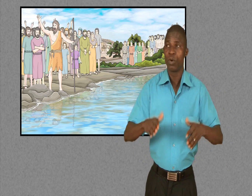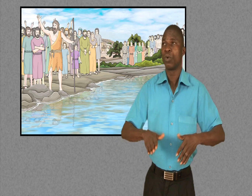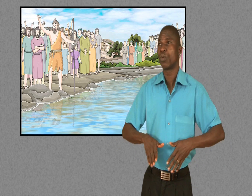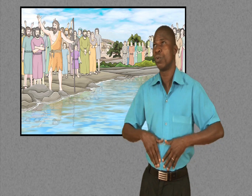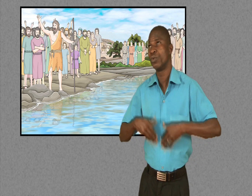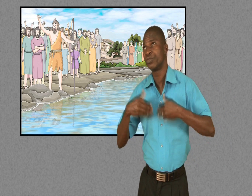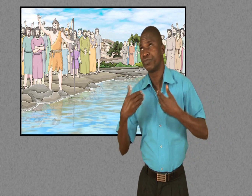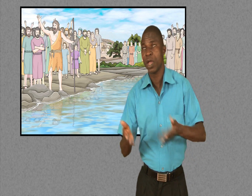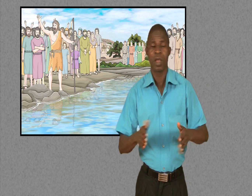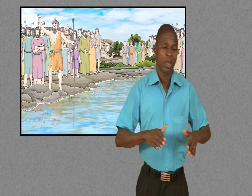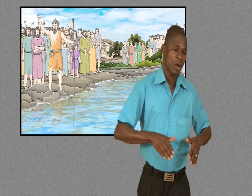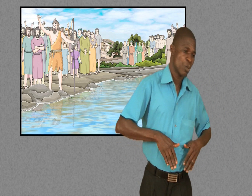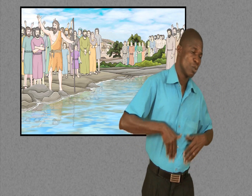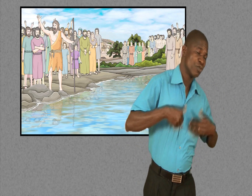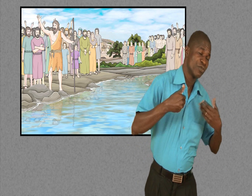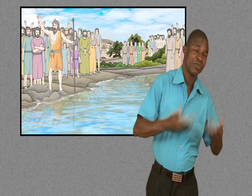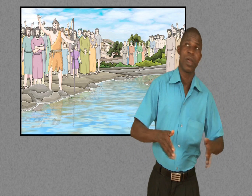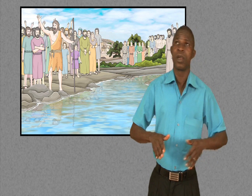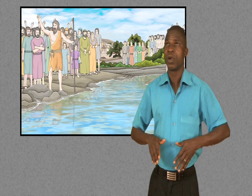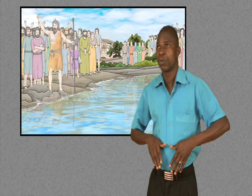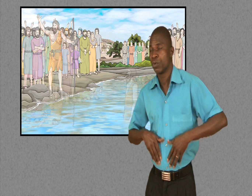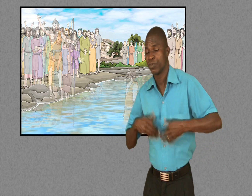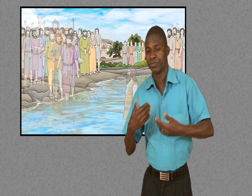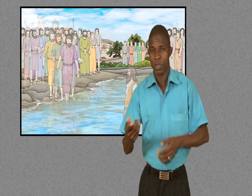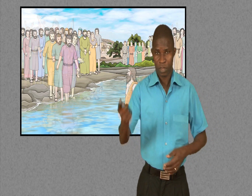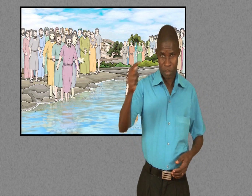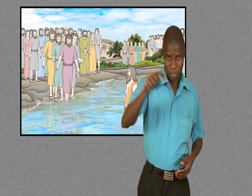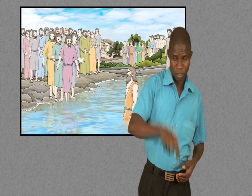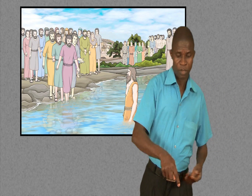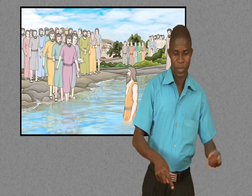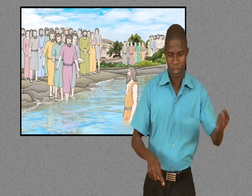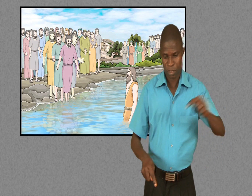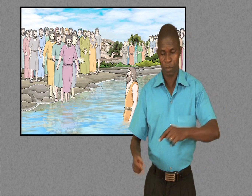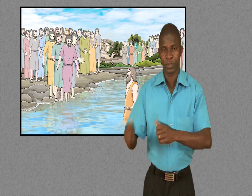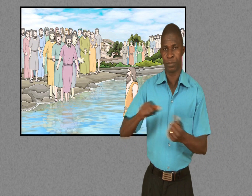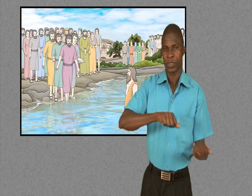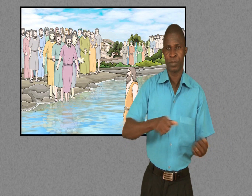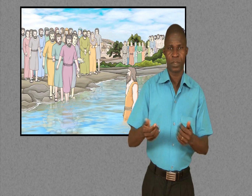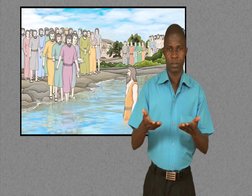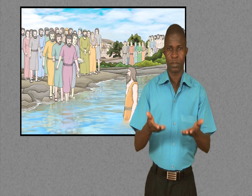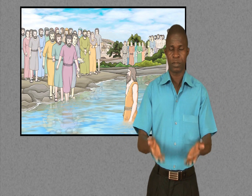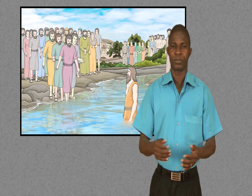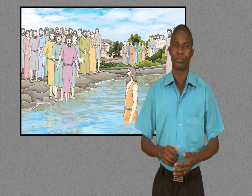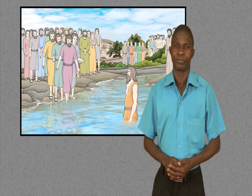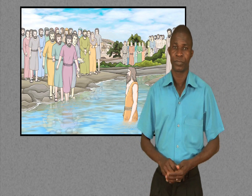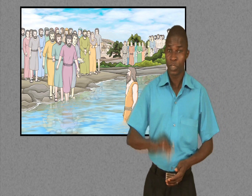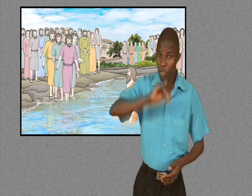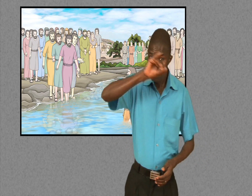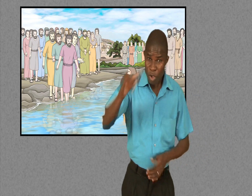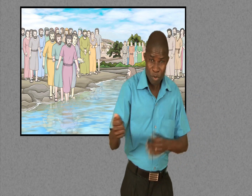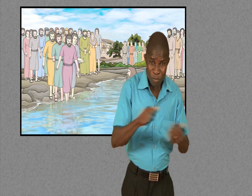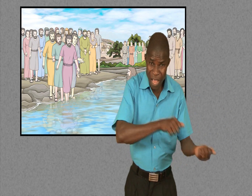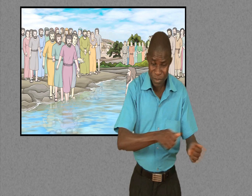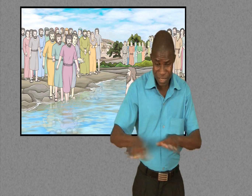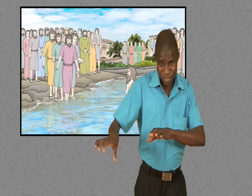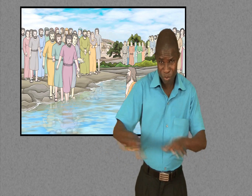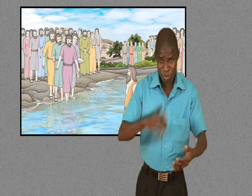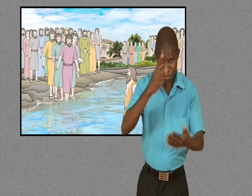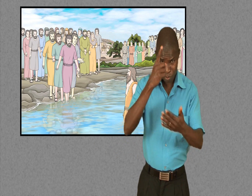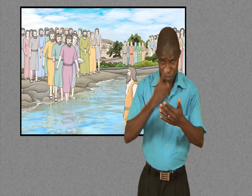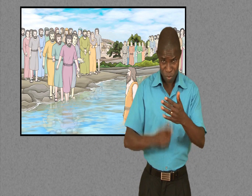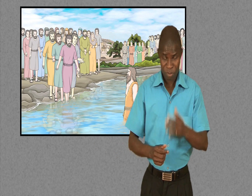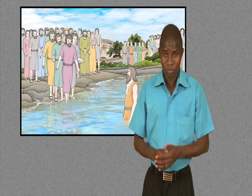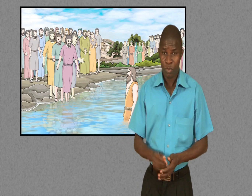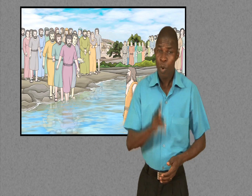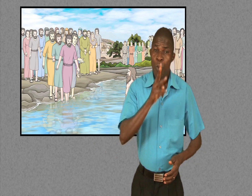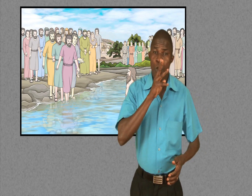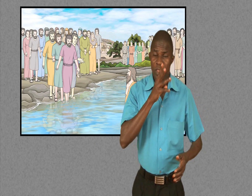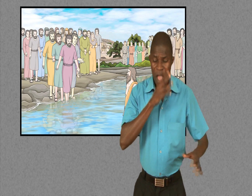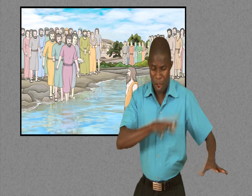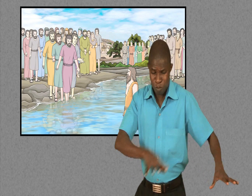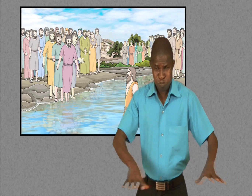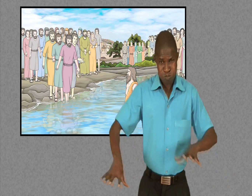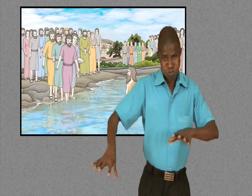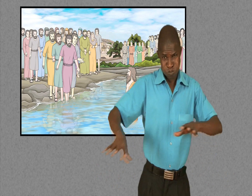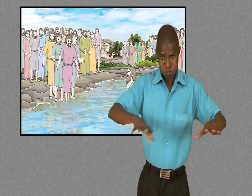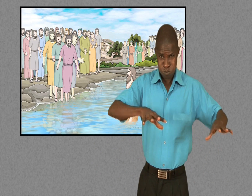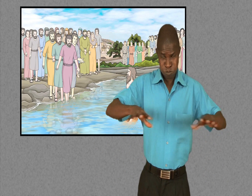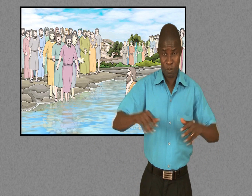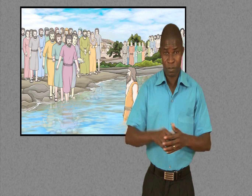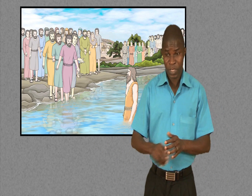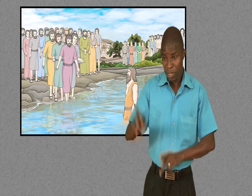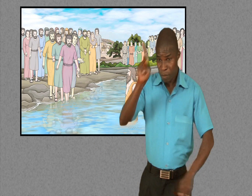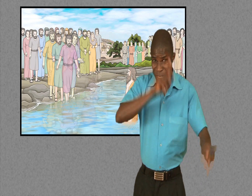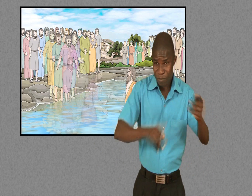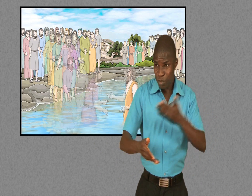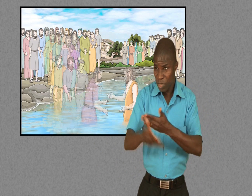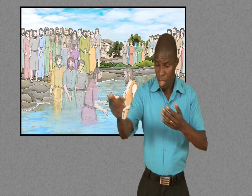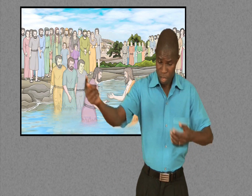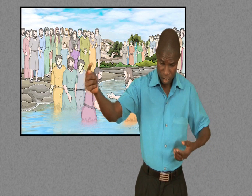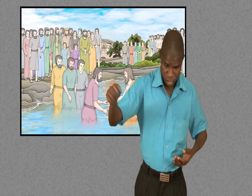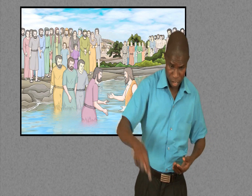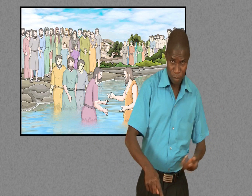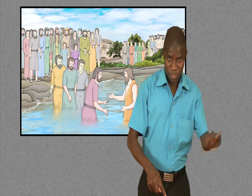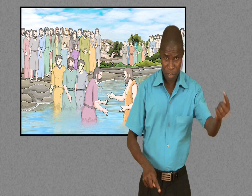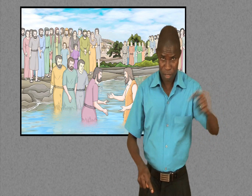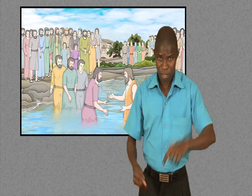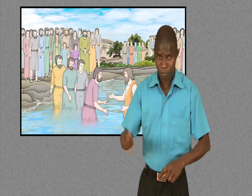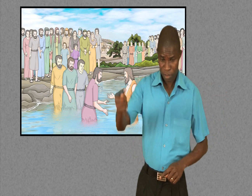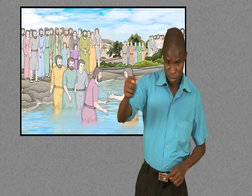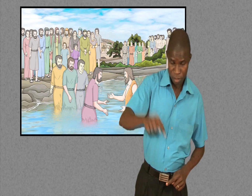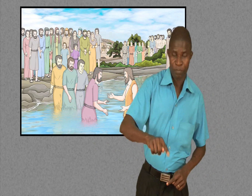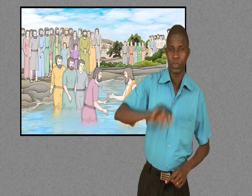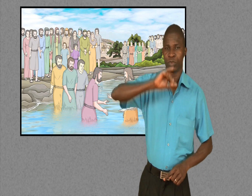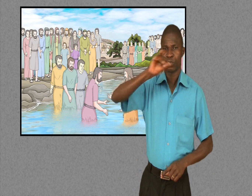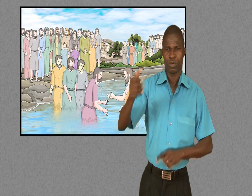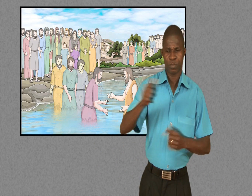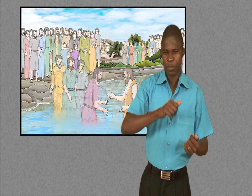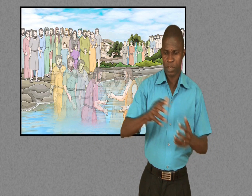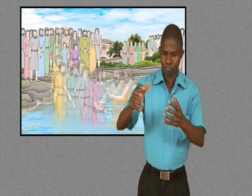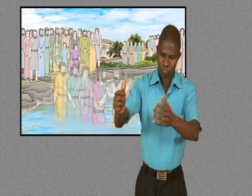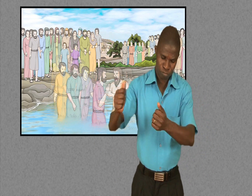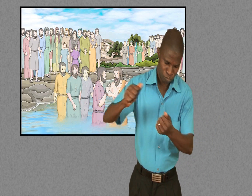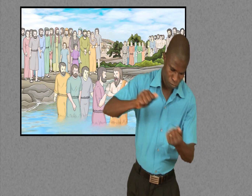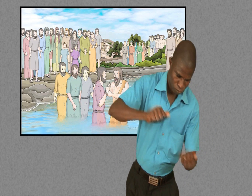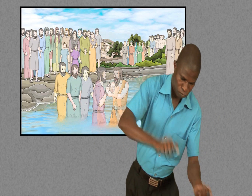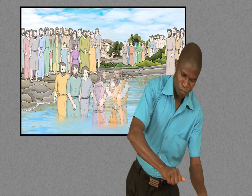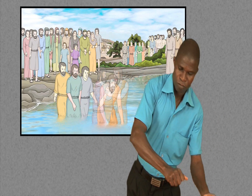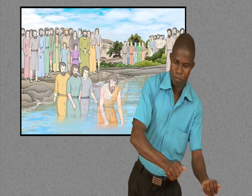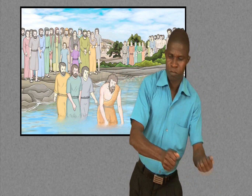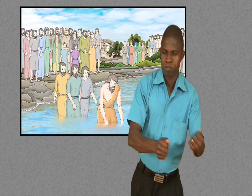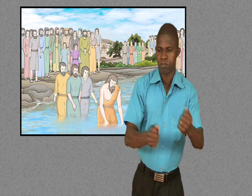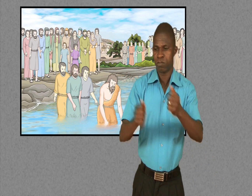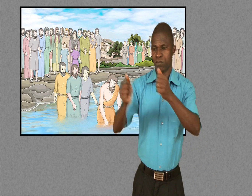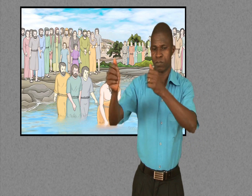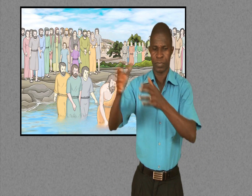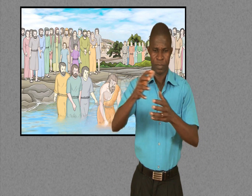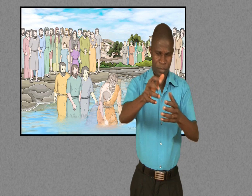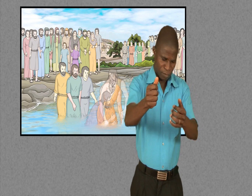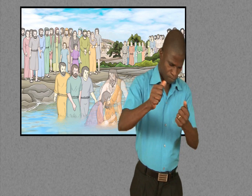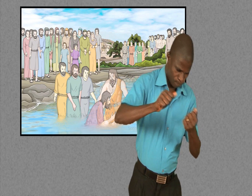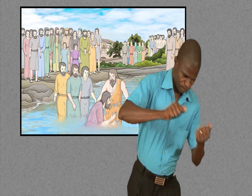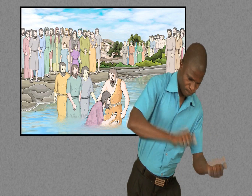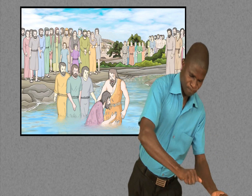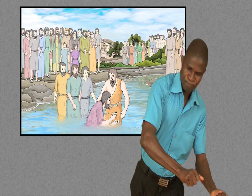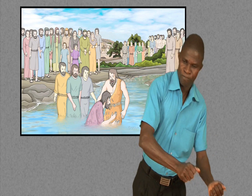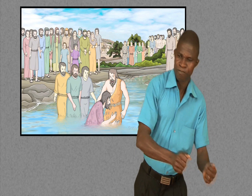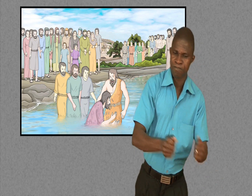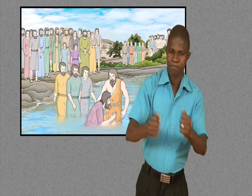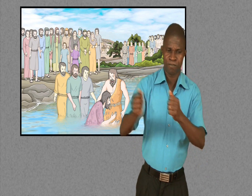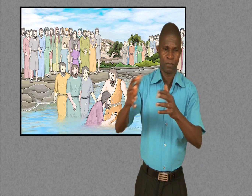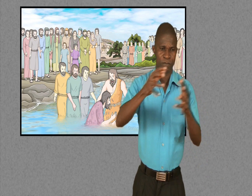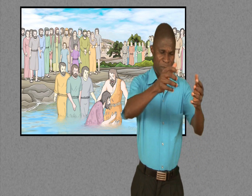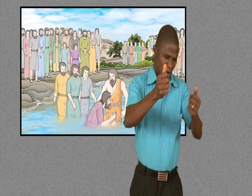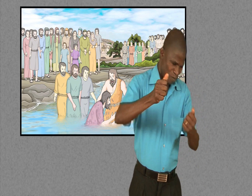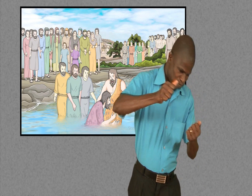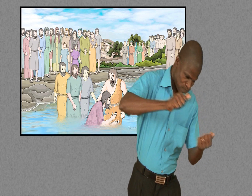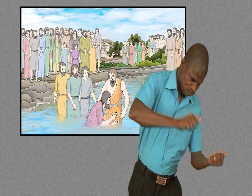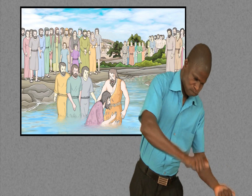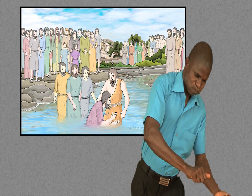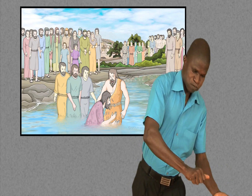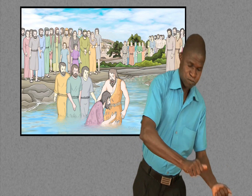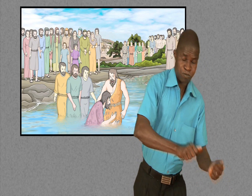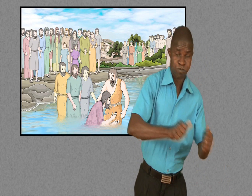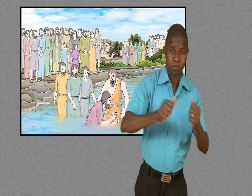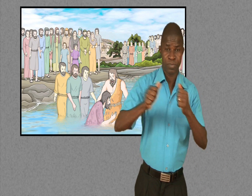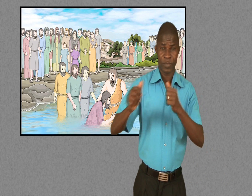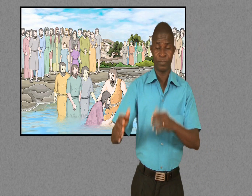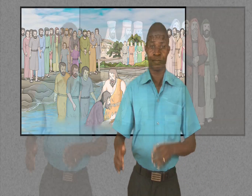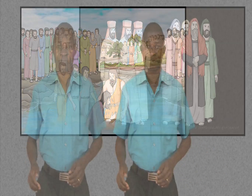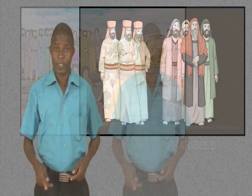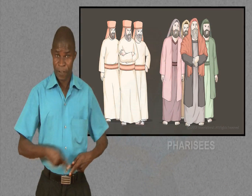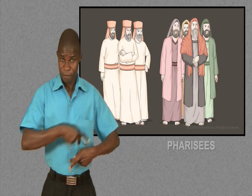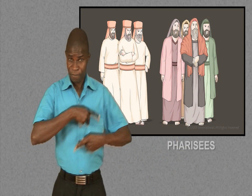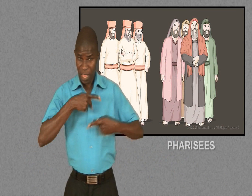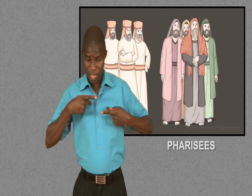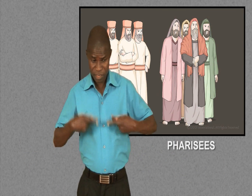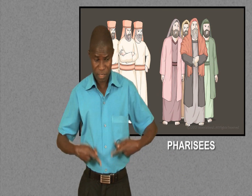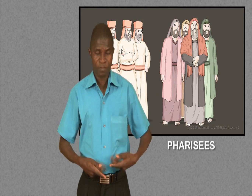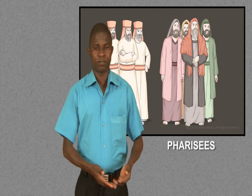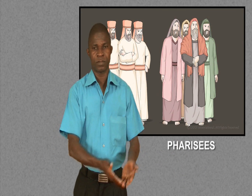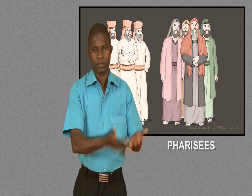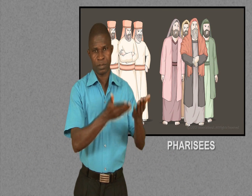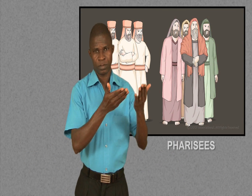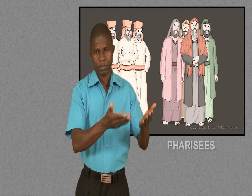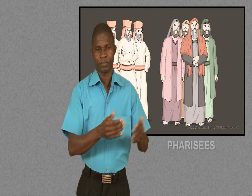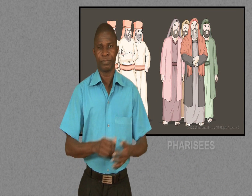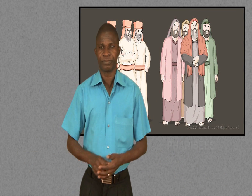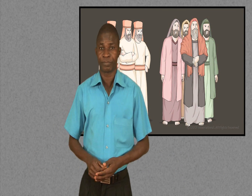Confessing their sins, they were baptized by him in the Jordan River.